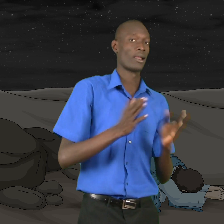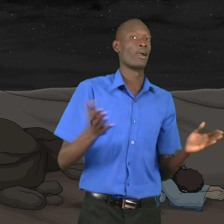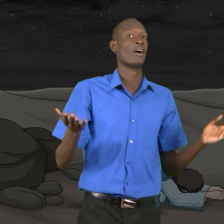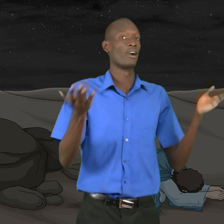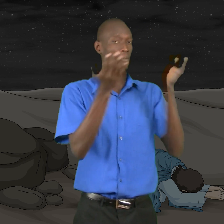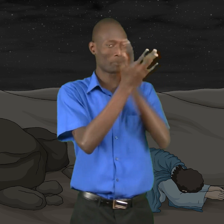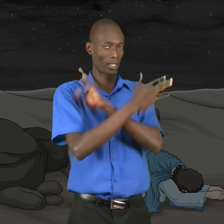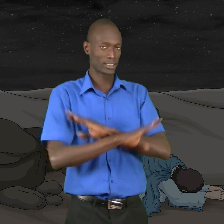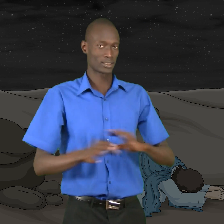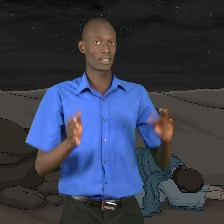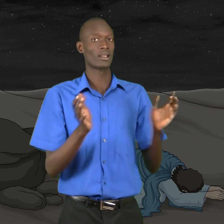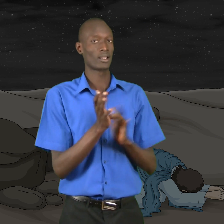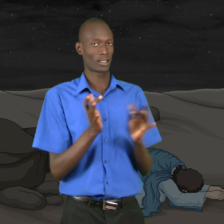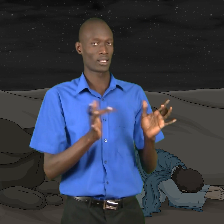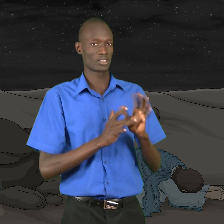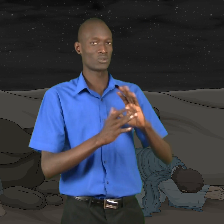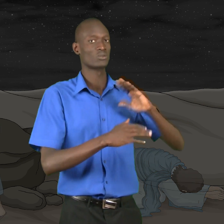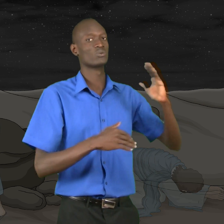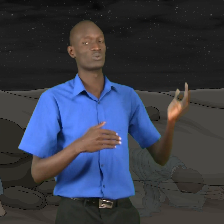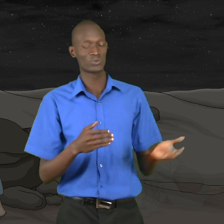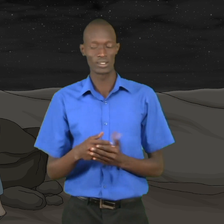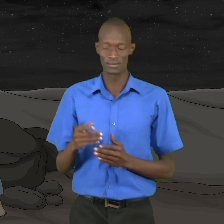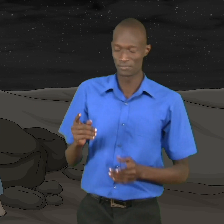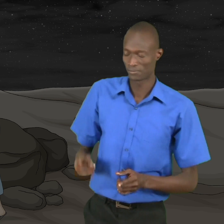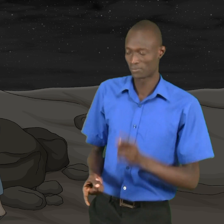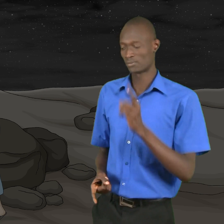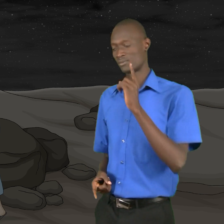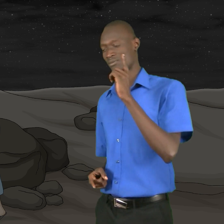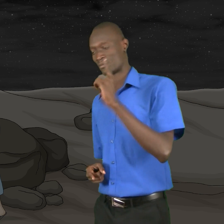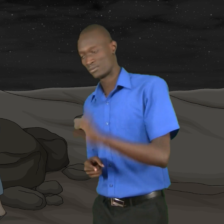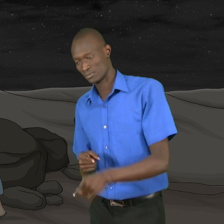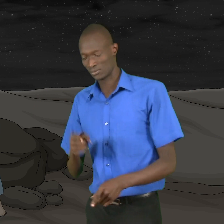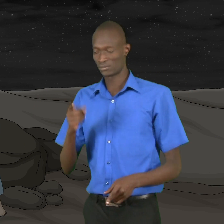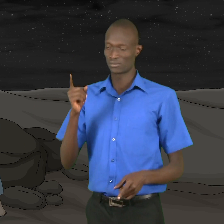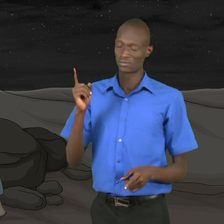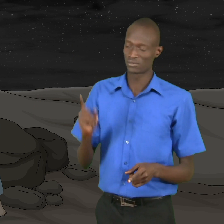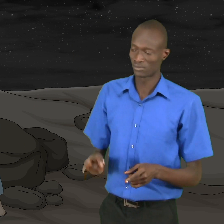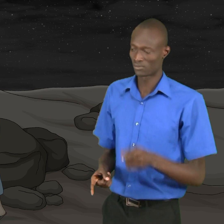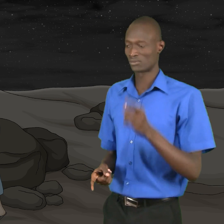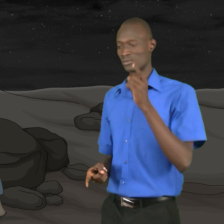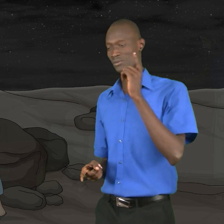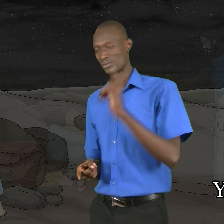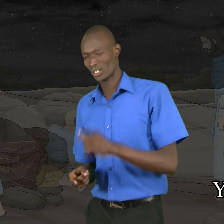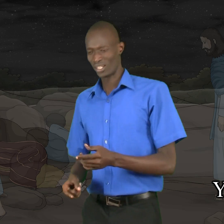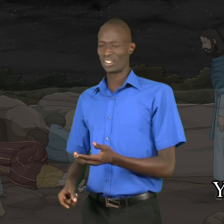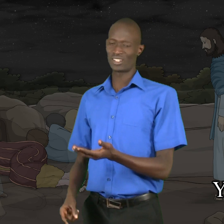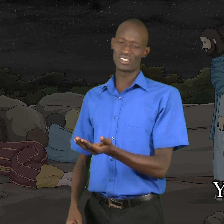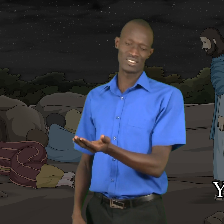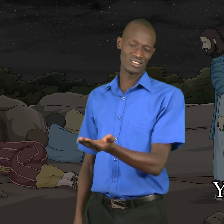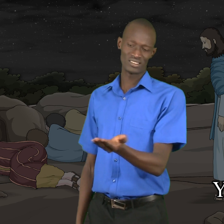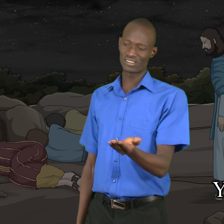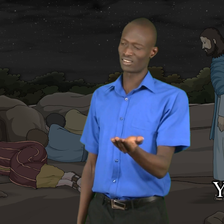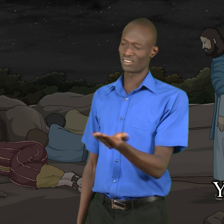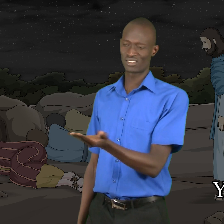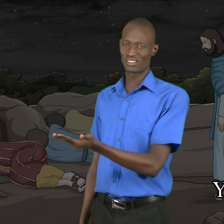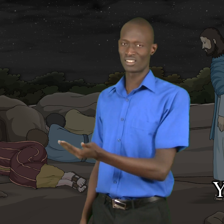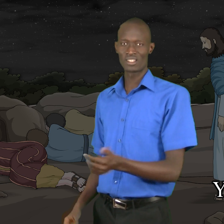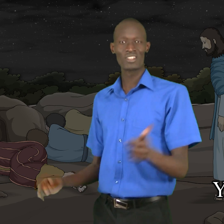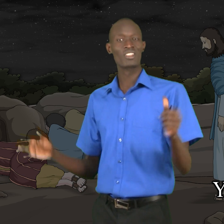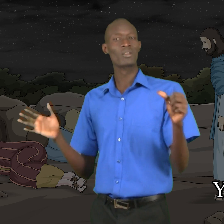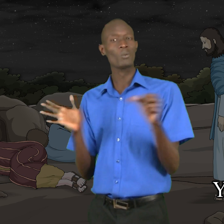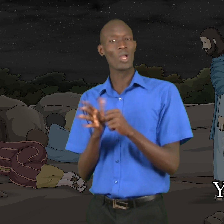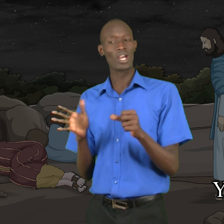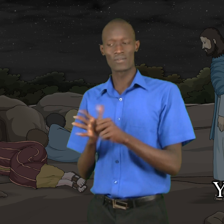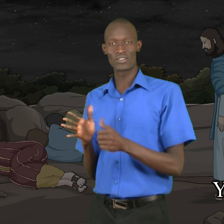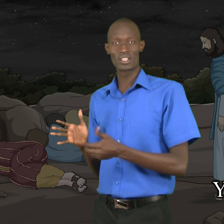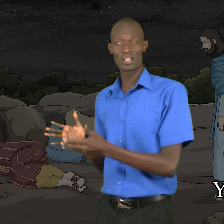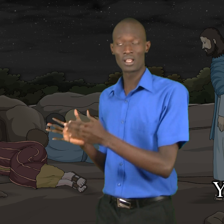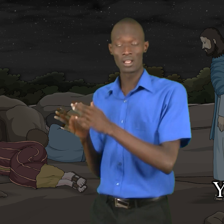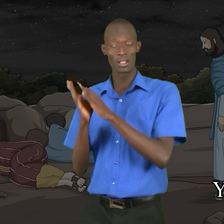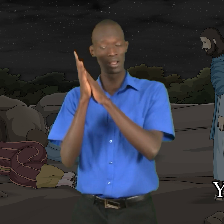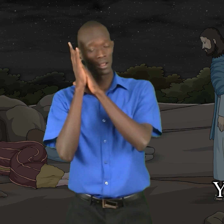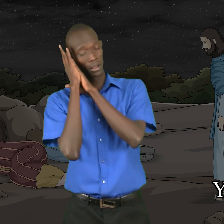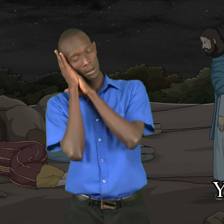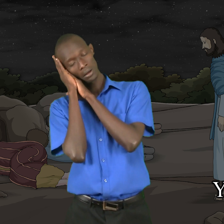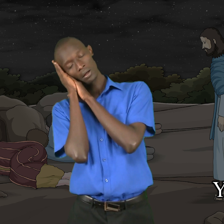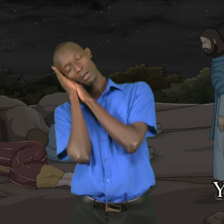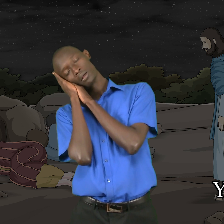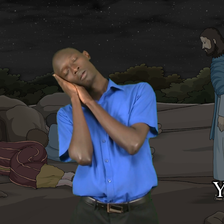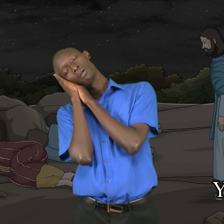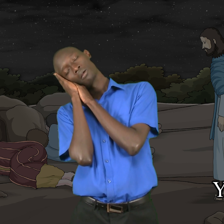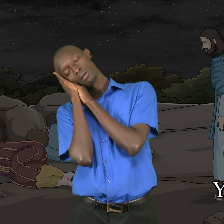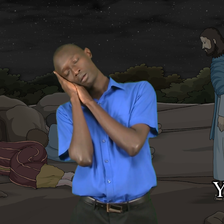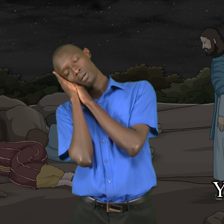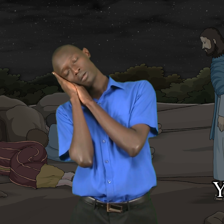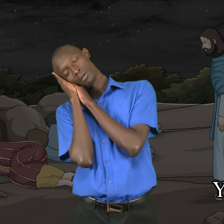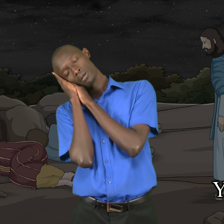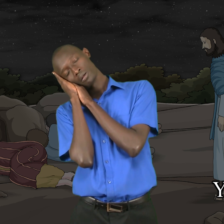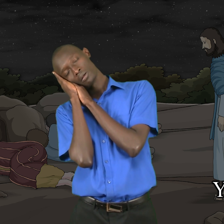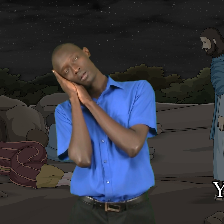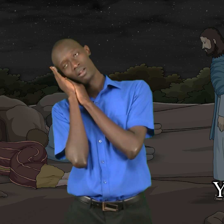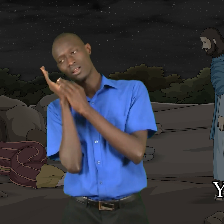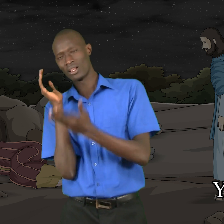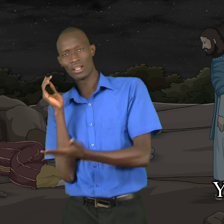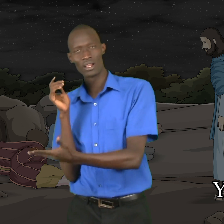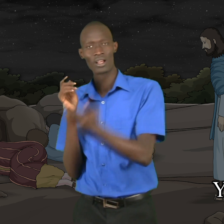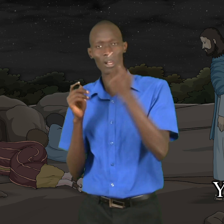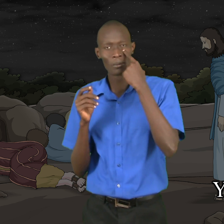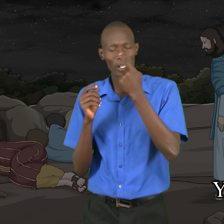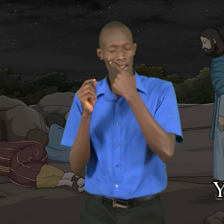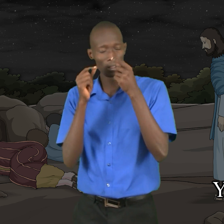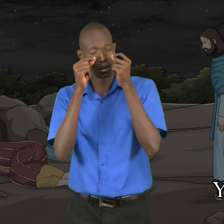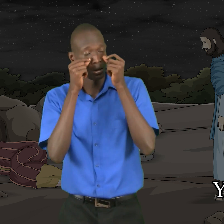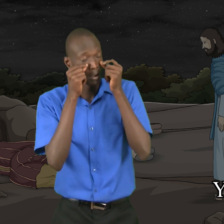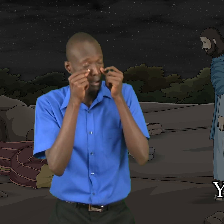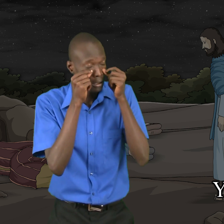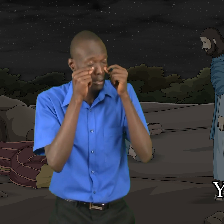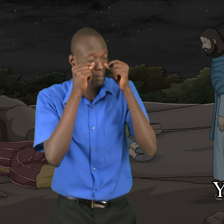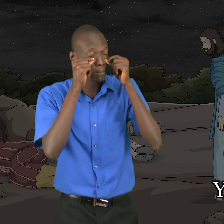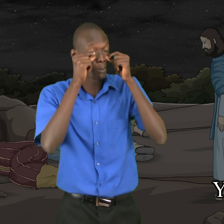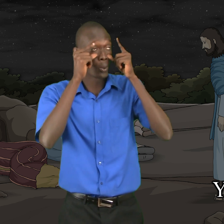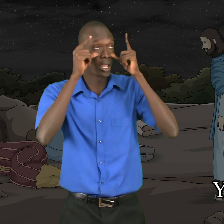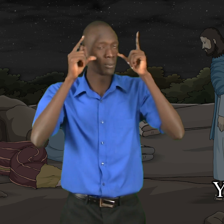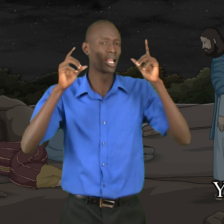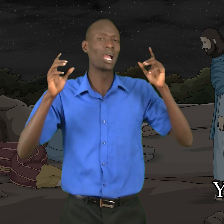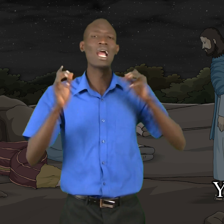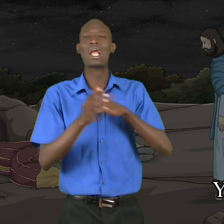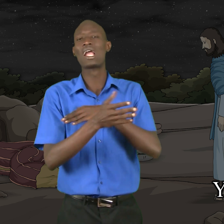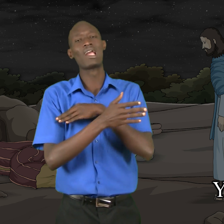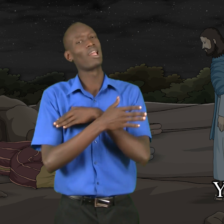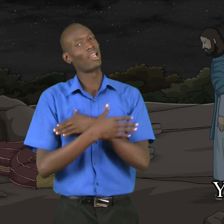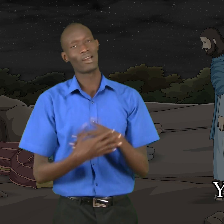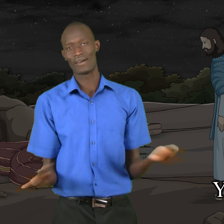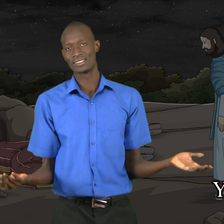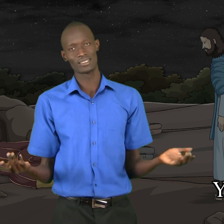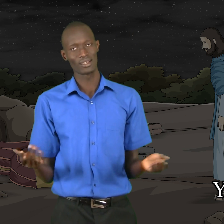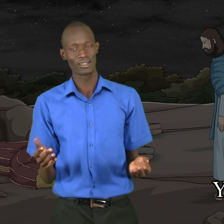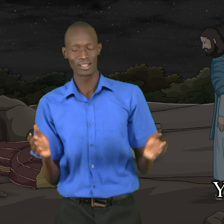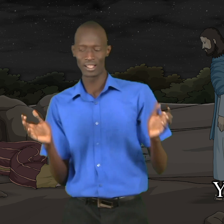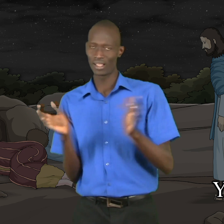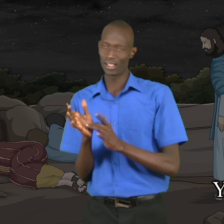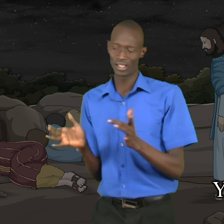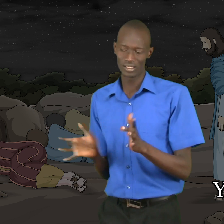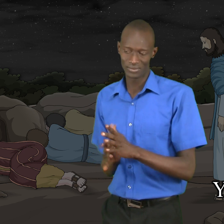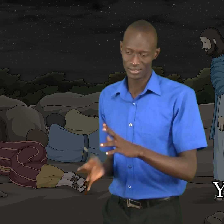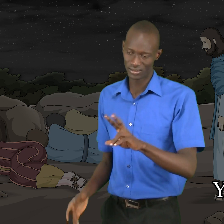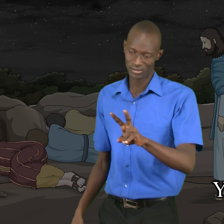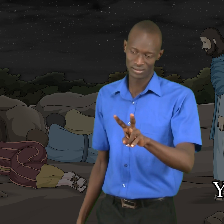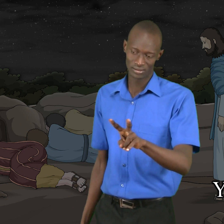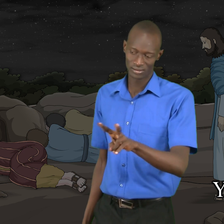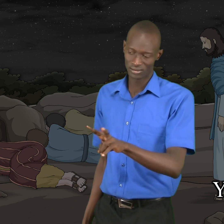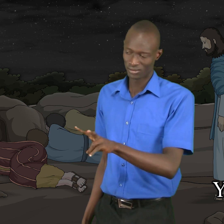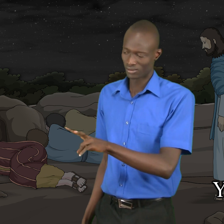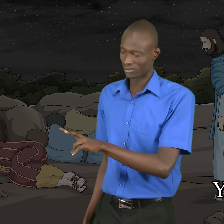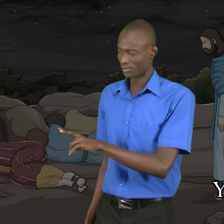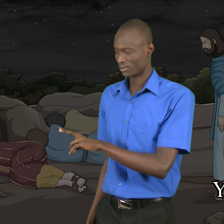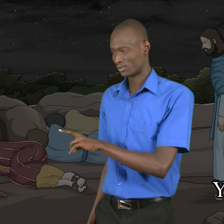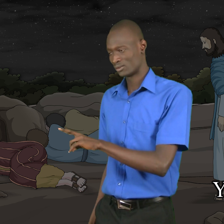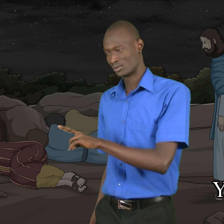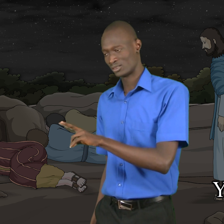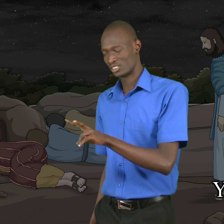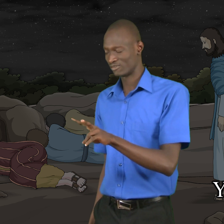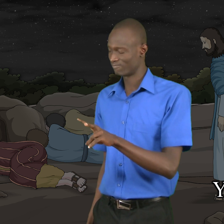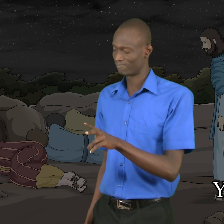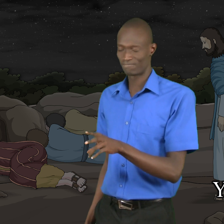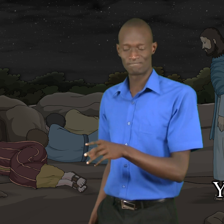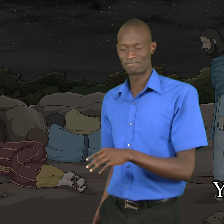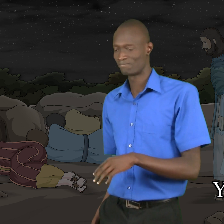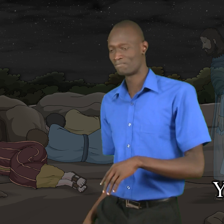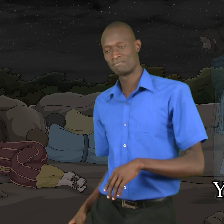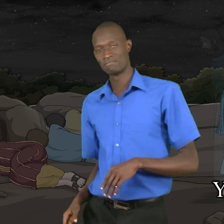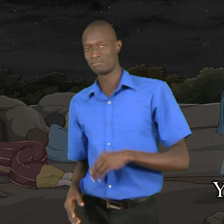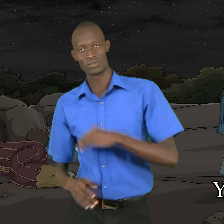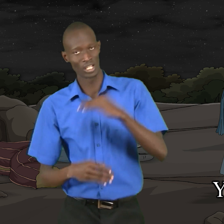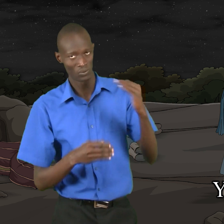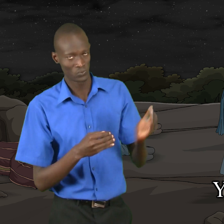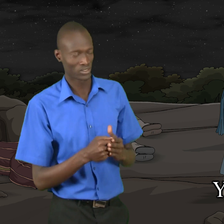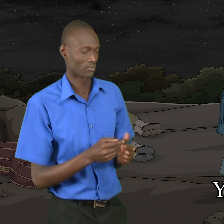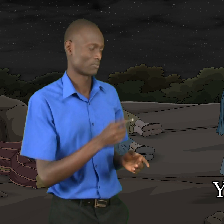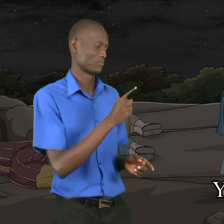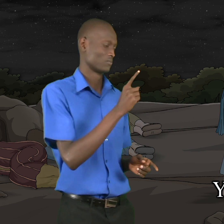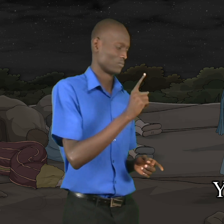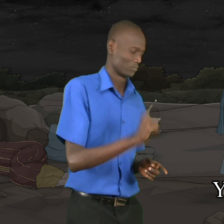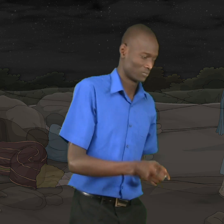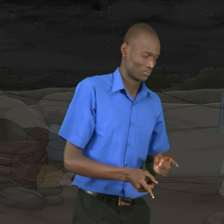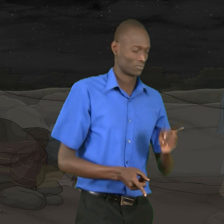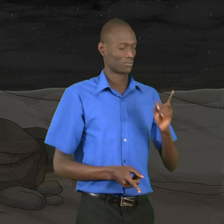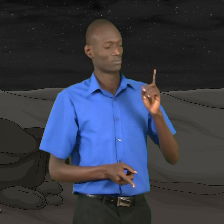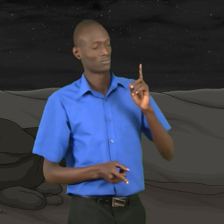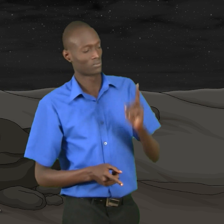And again Jesus returned and found them sleeping—for their eyes were heavy.